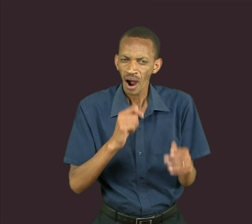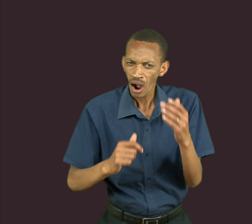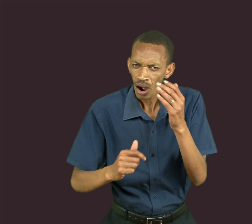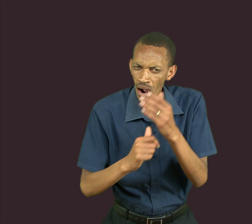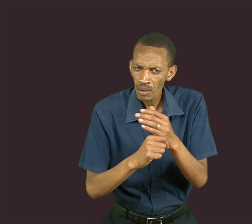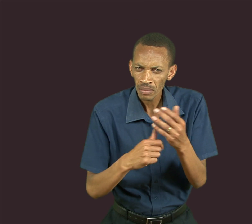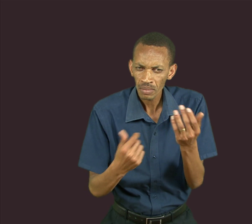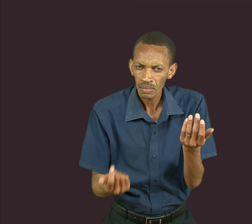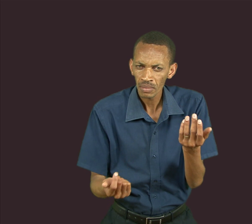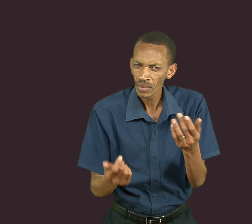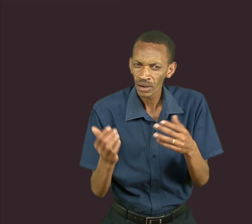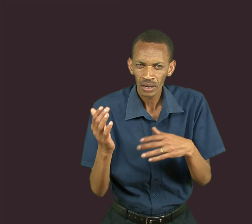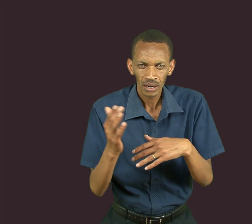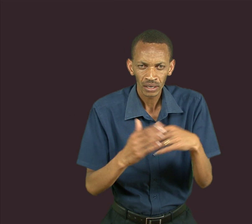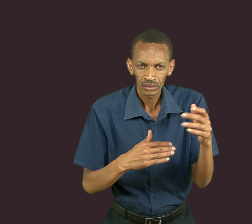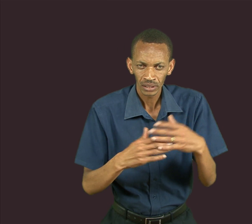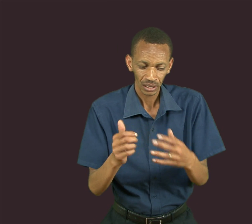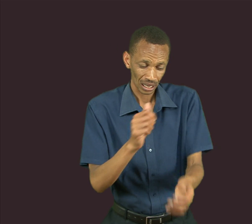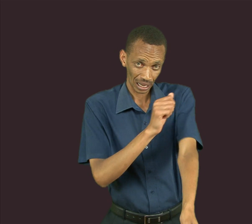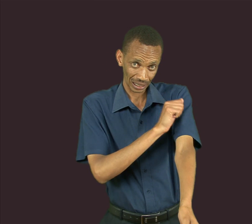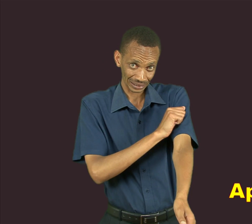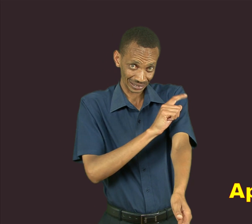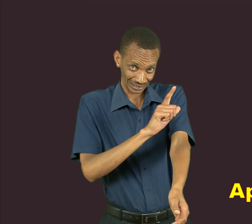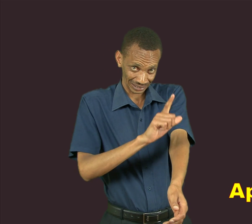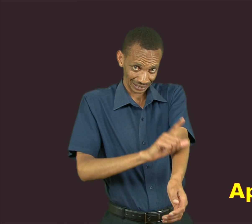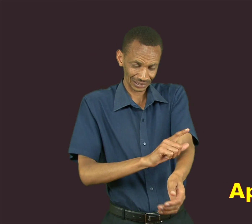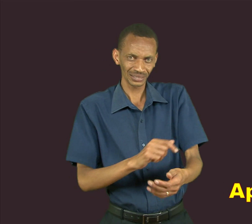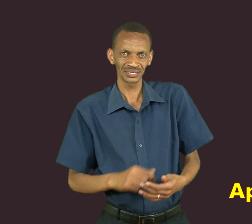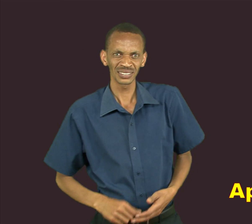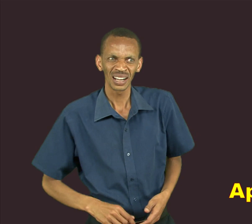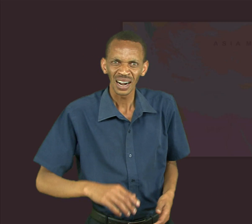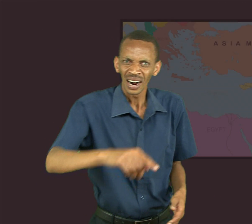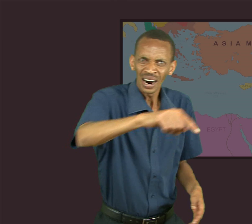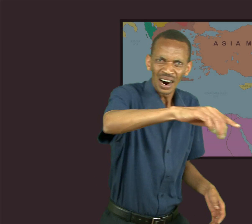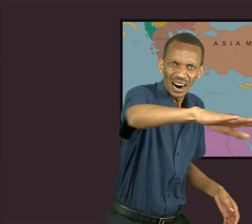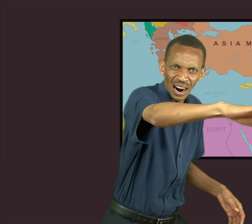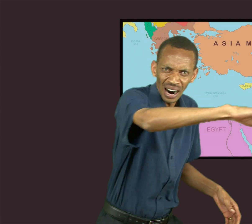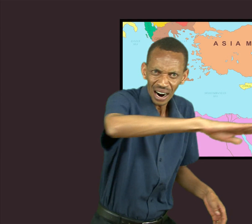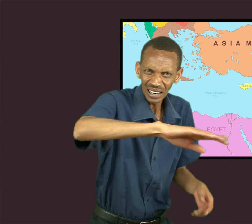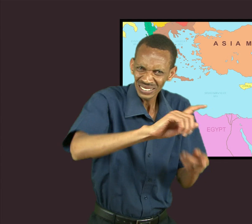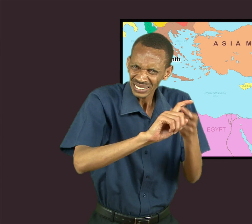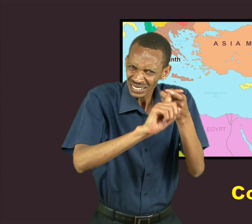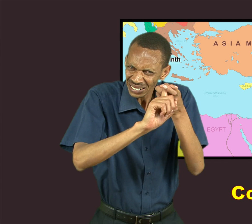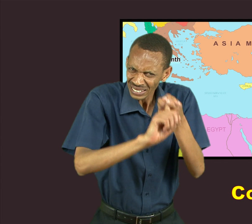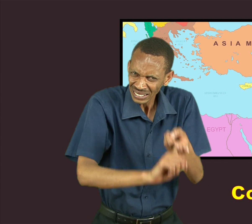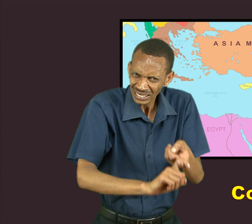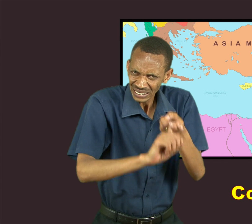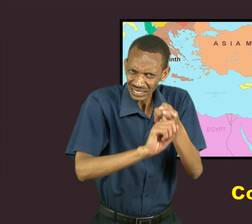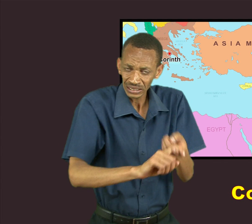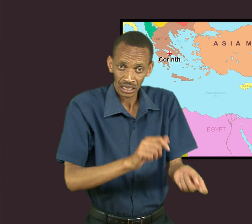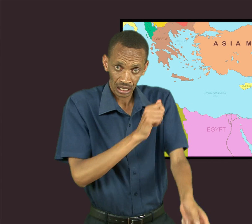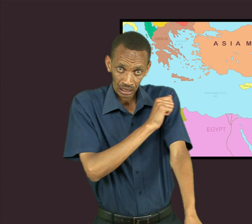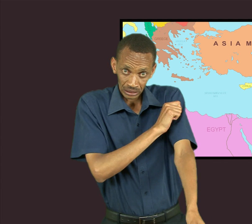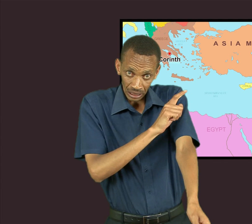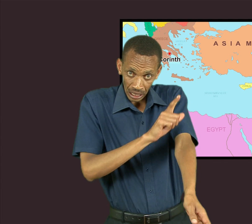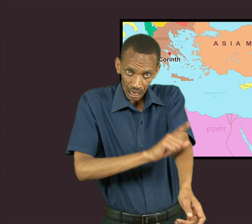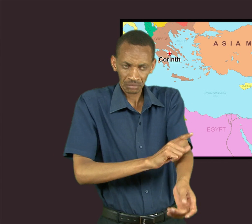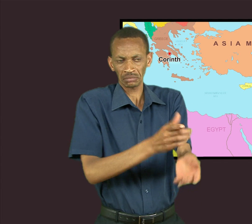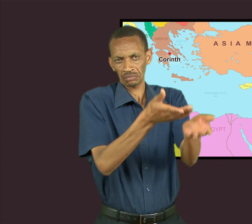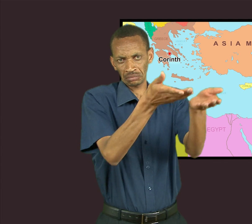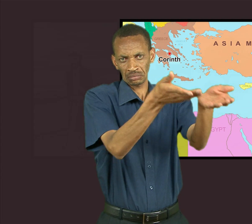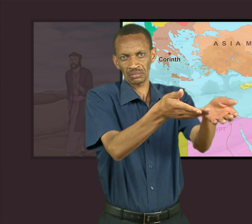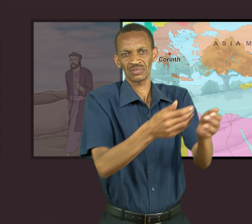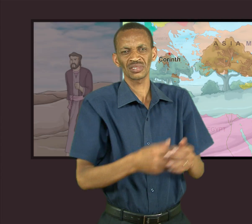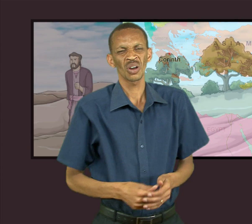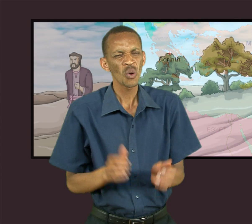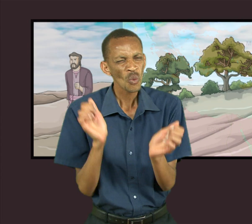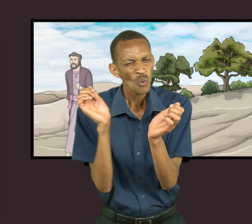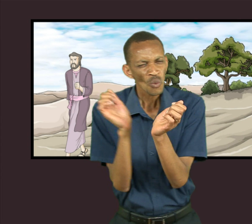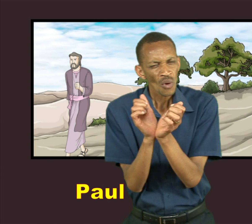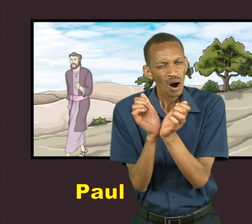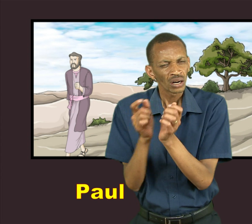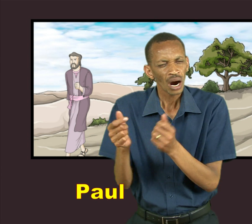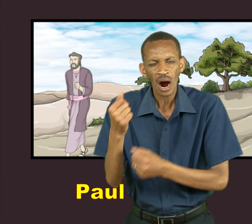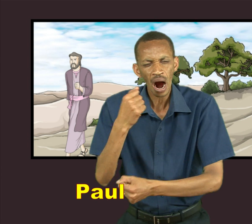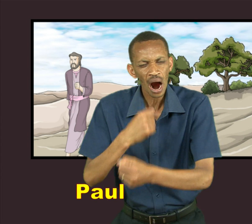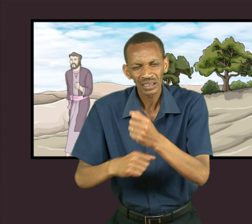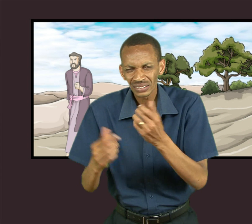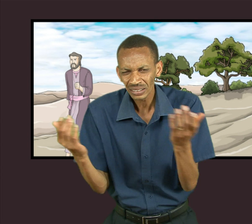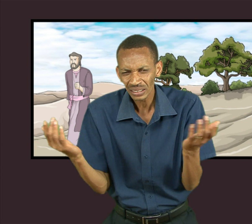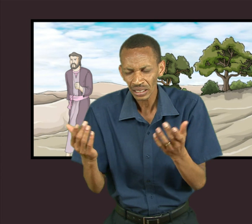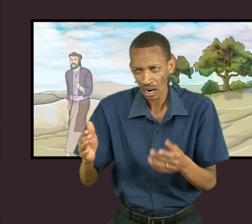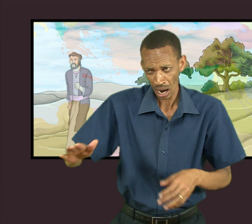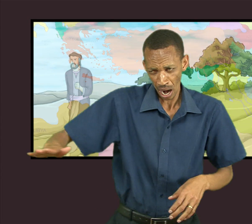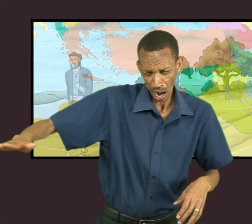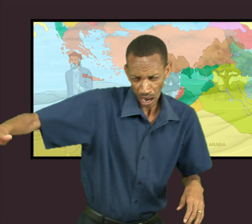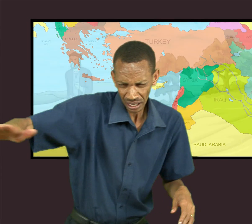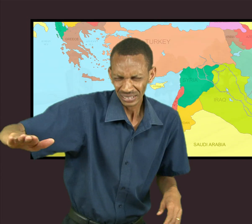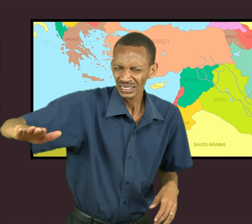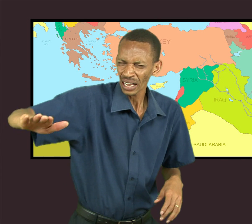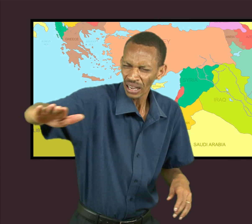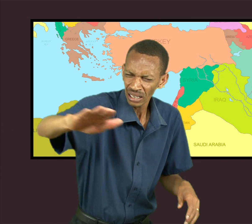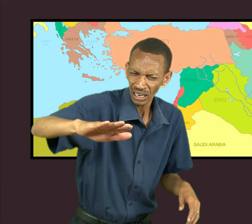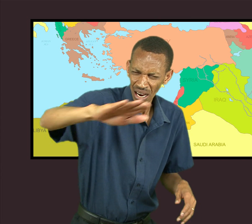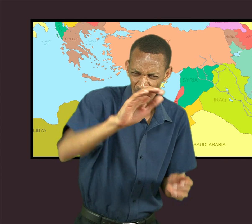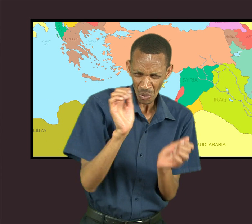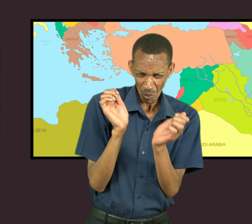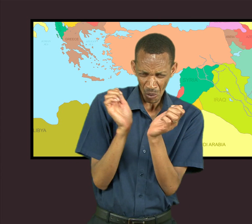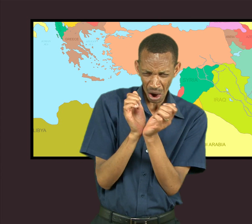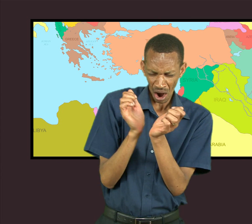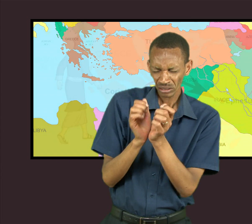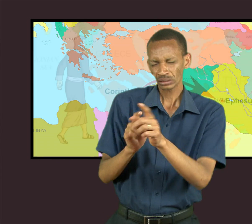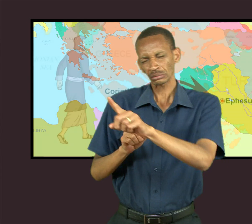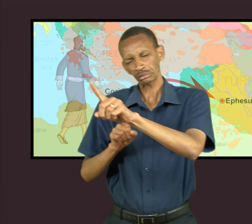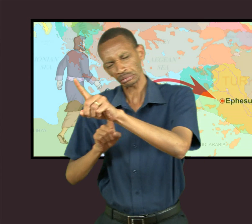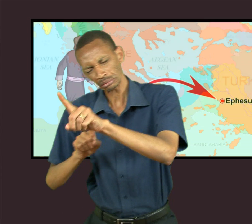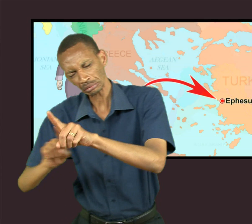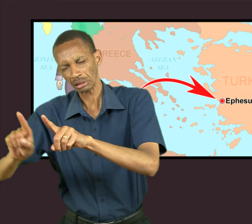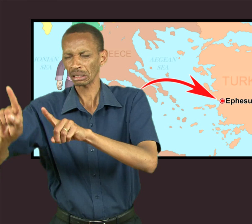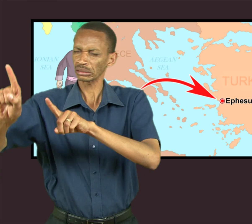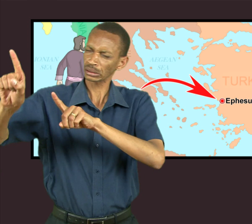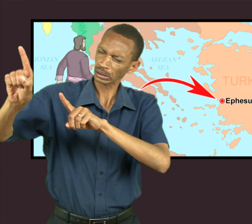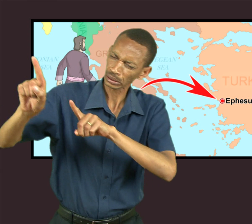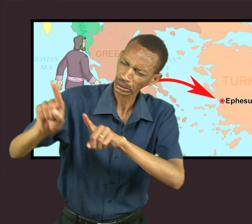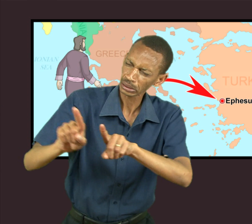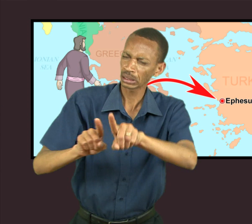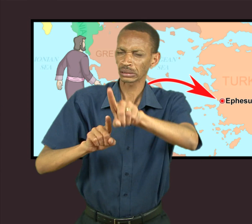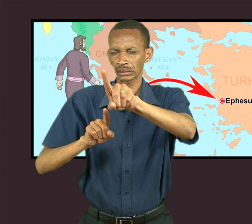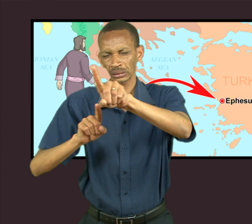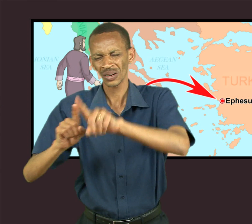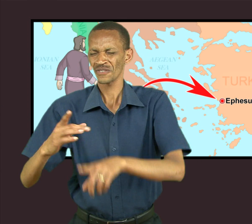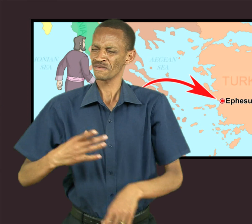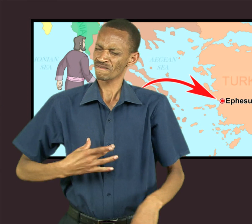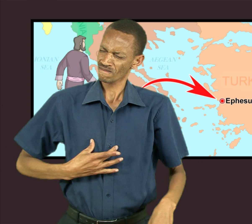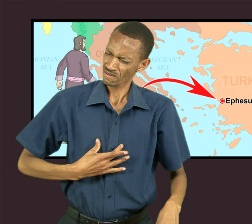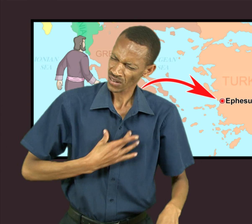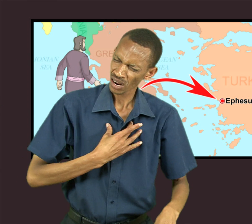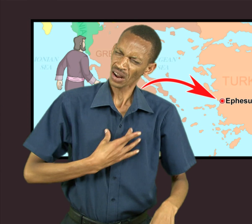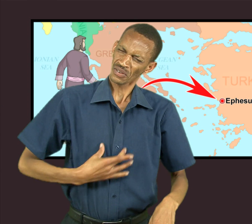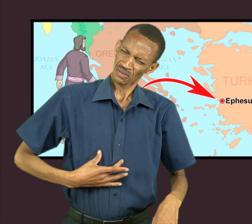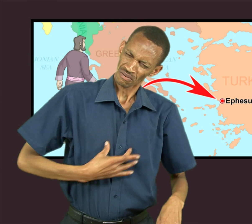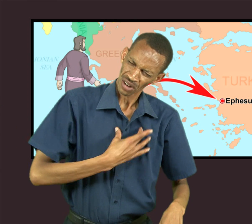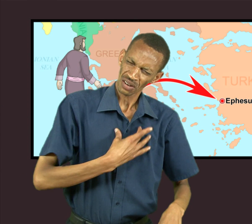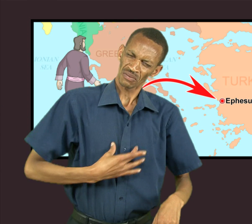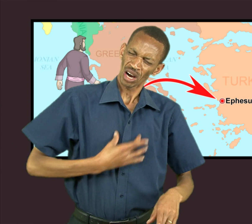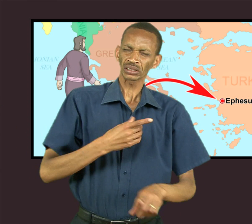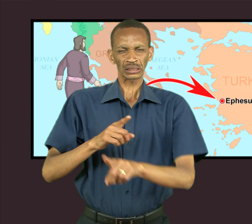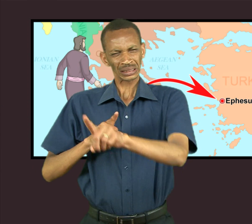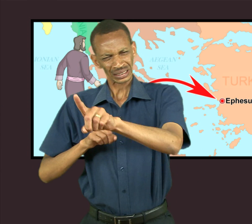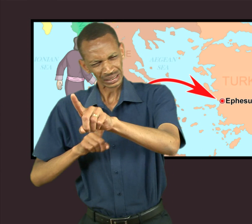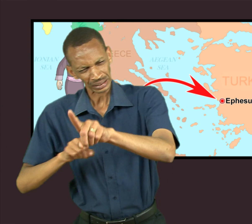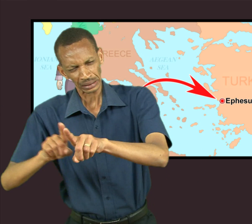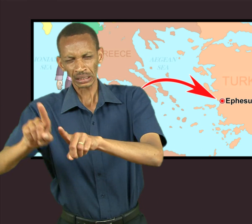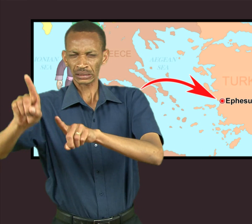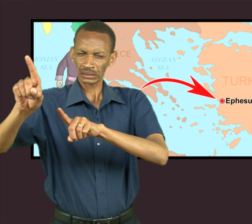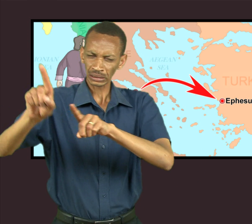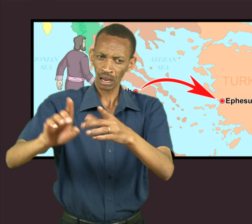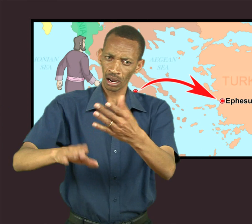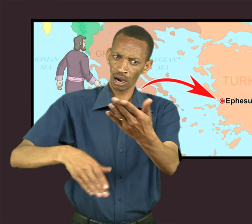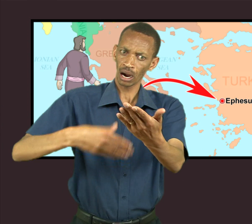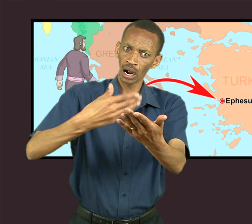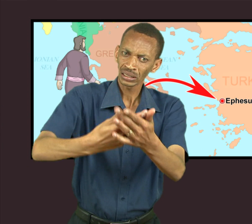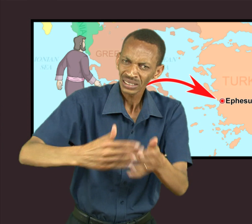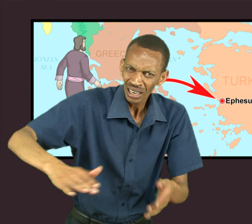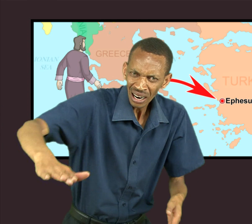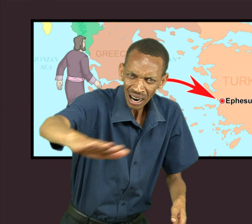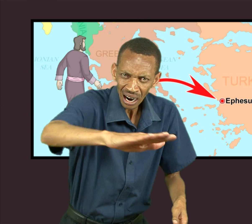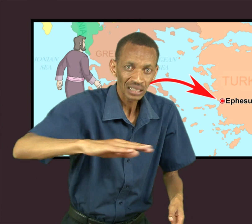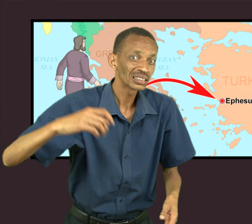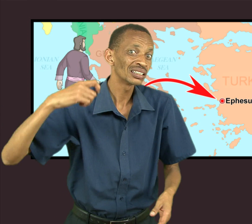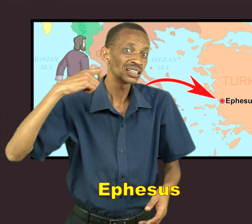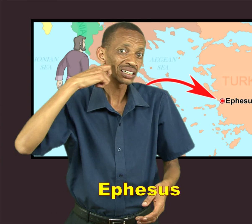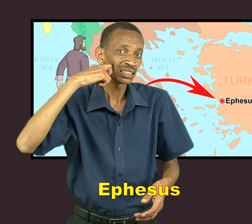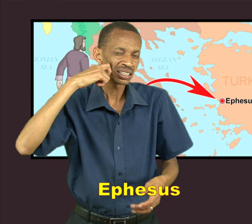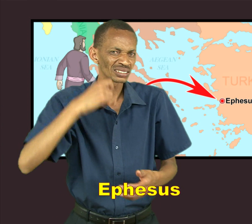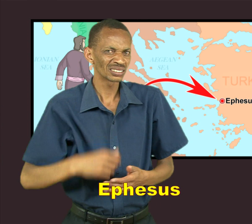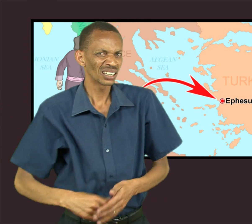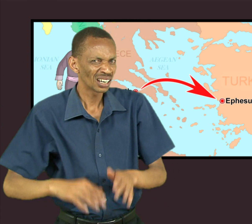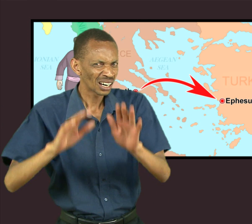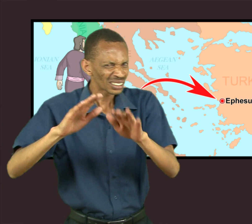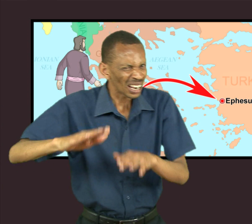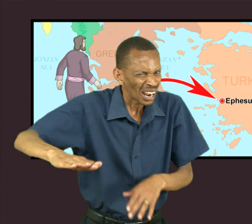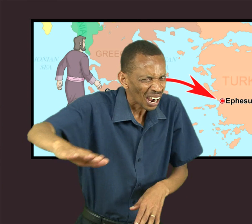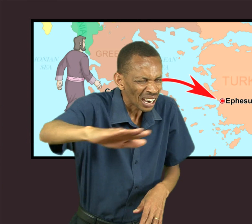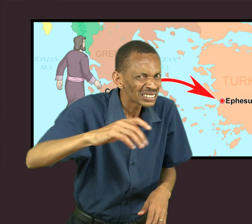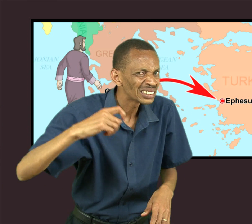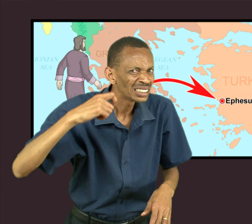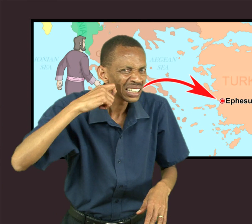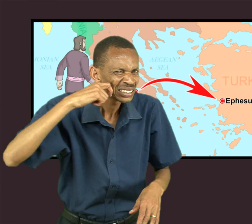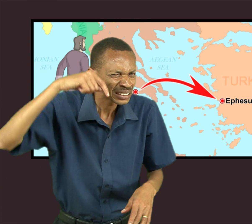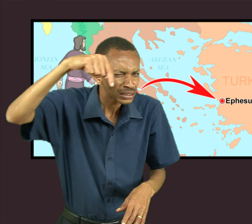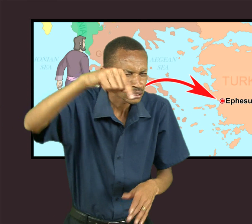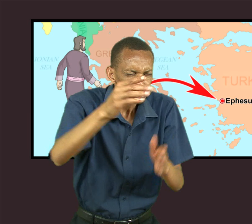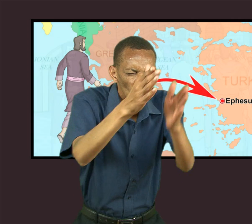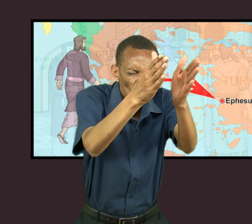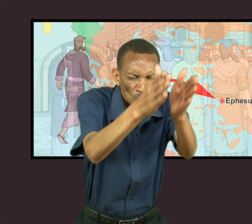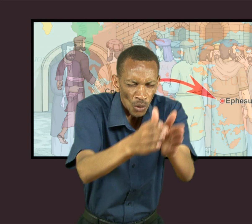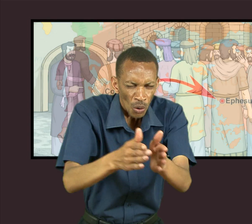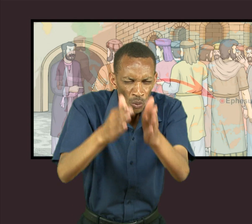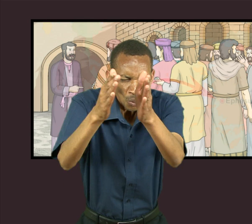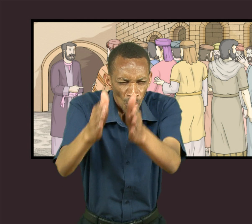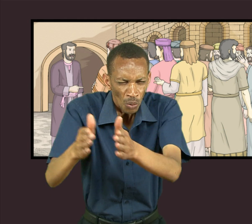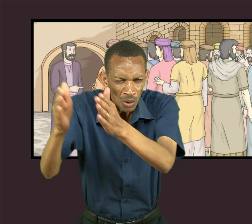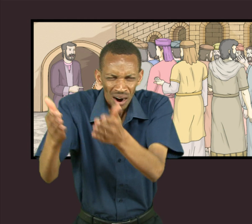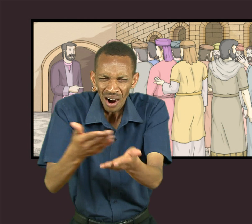While Apollos was at Corinth, Paul passed through the interior and came to Ephesus.